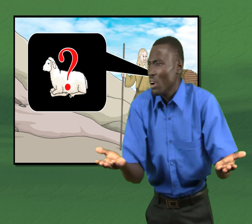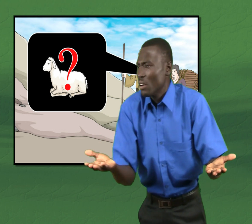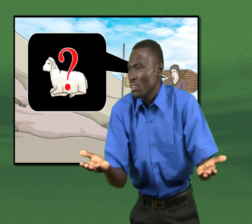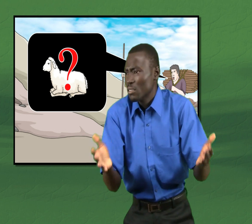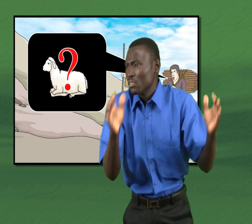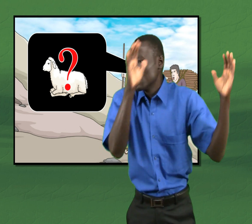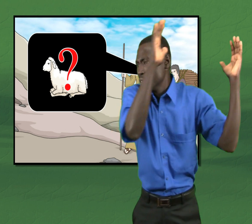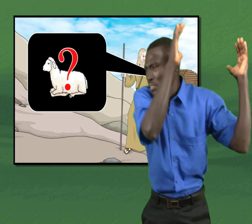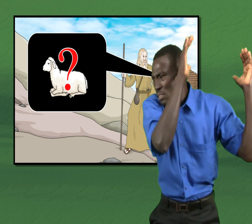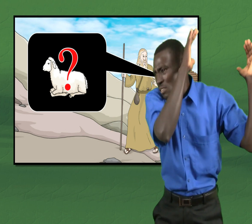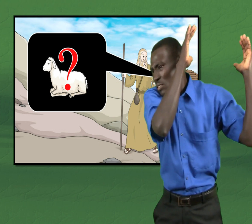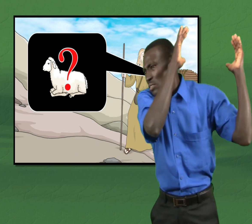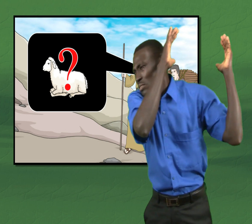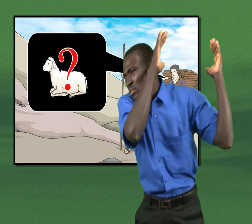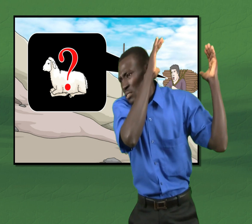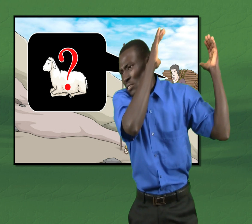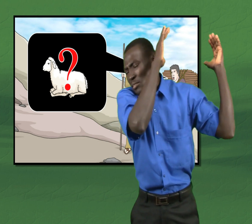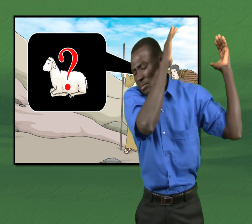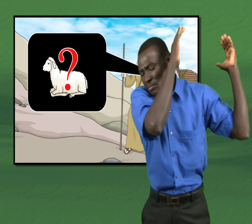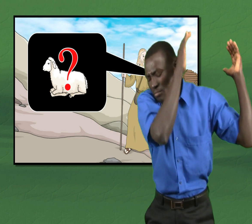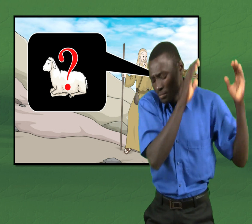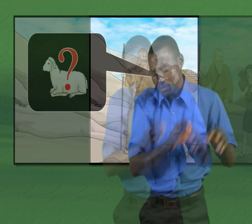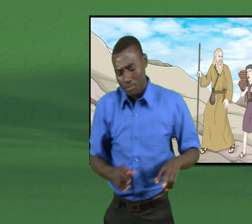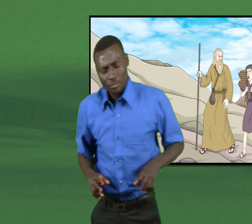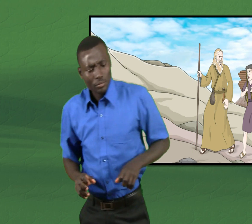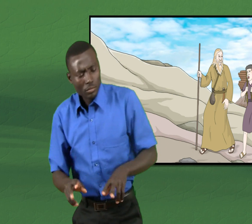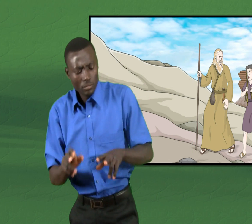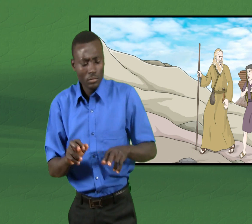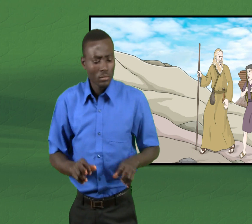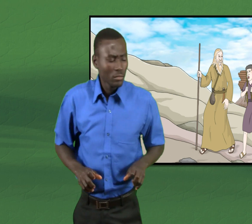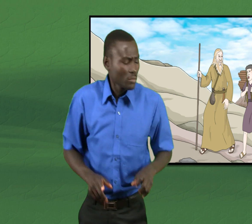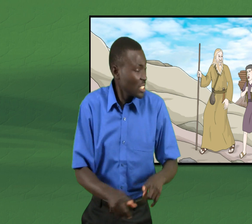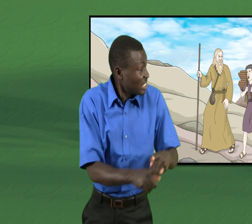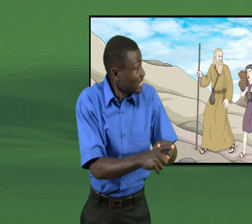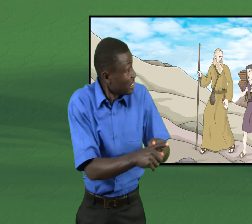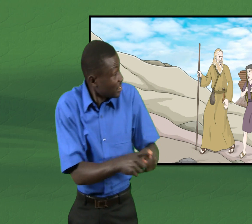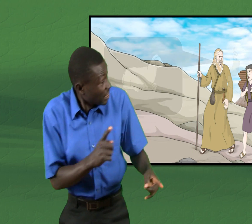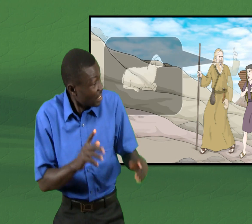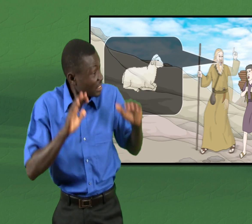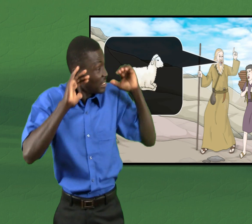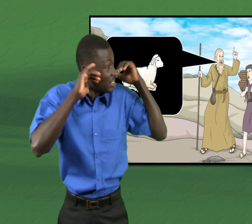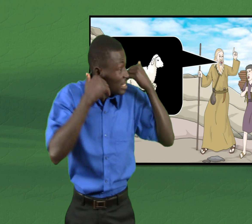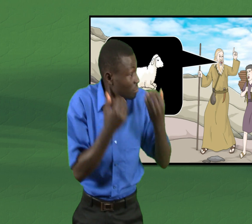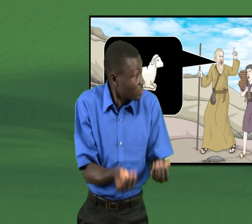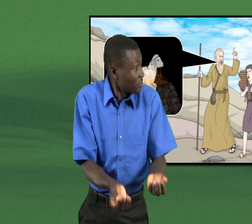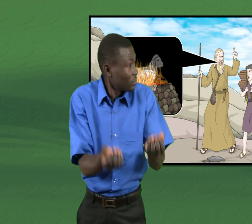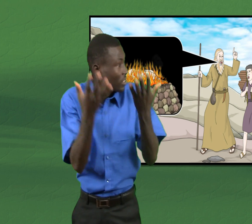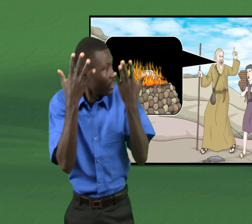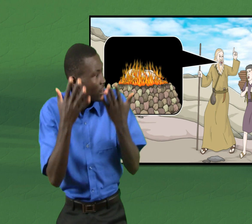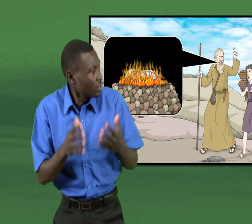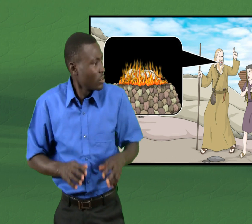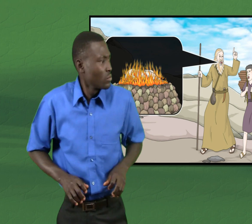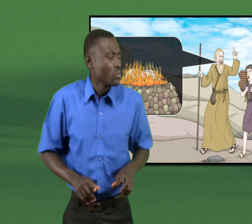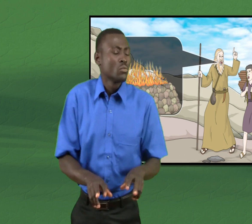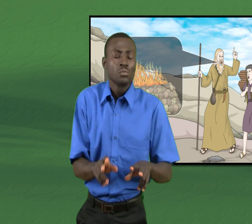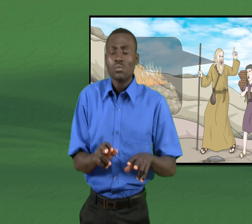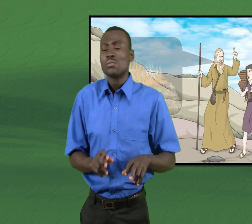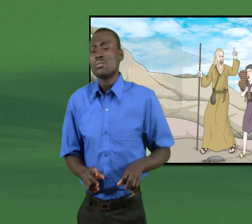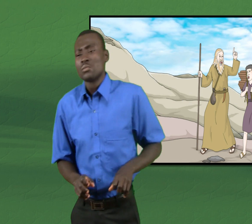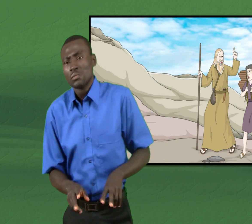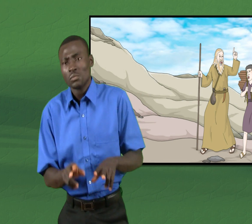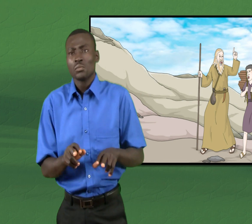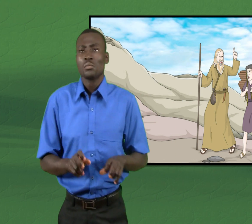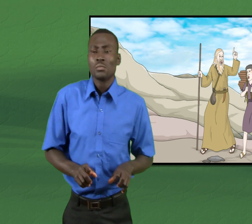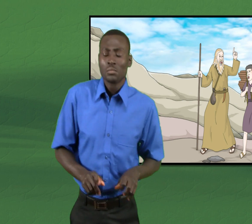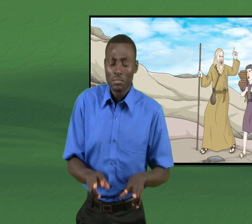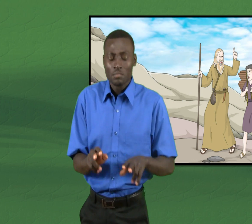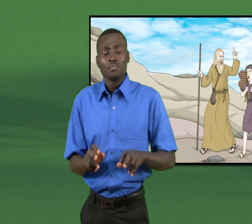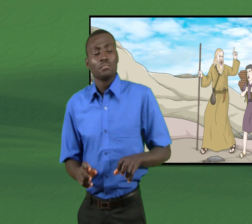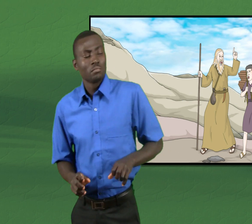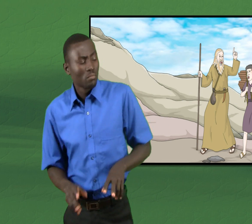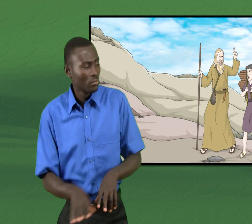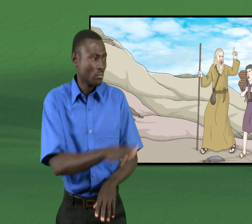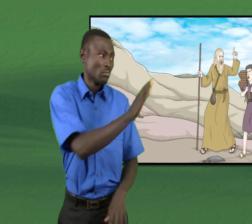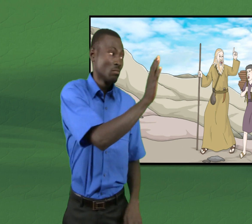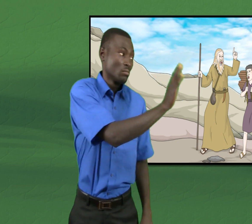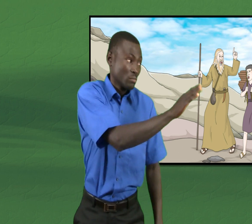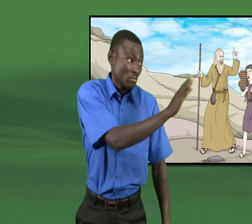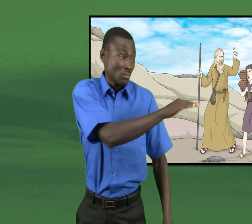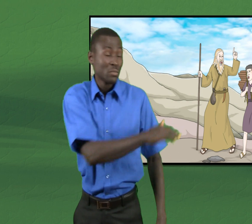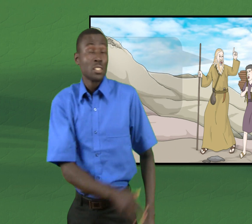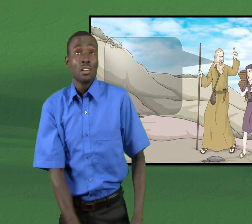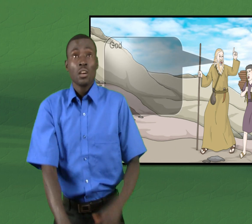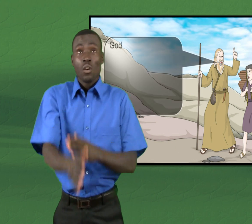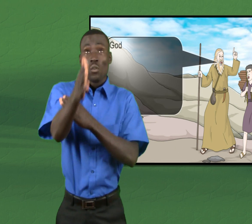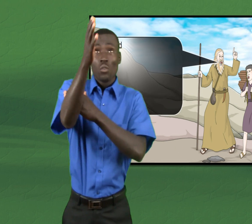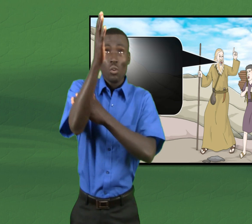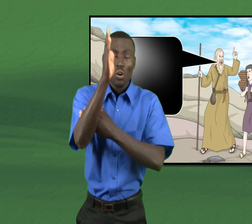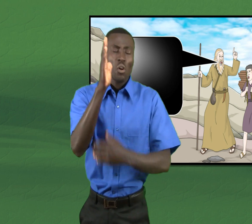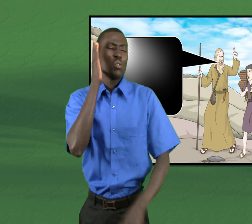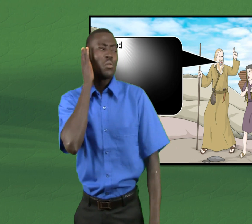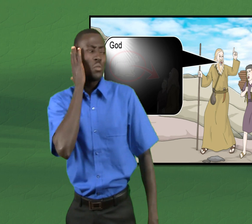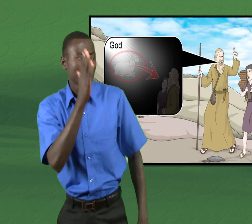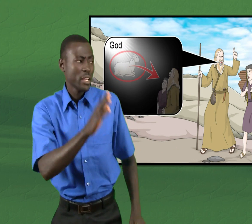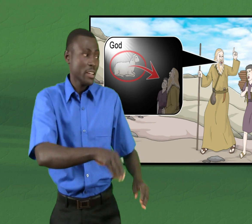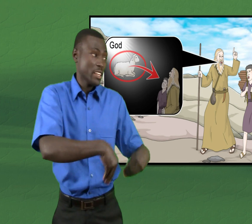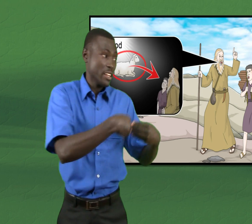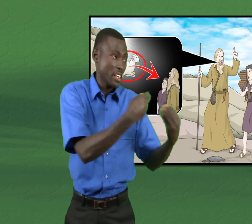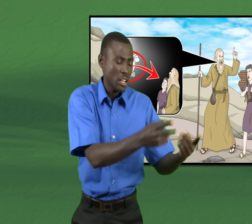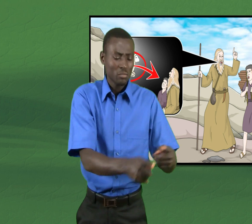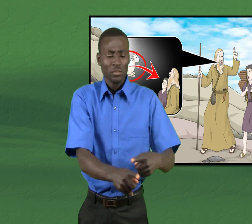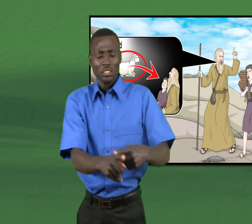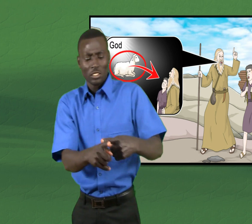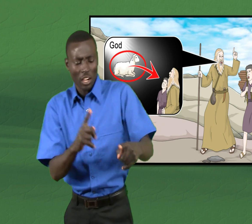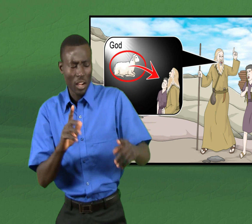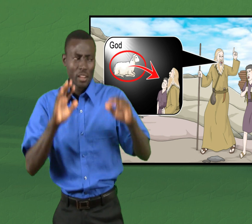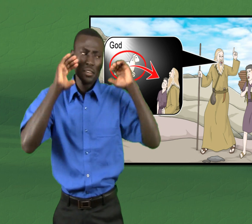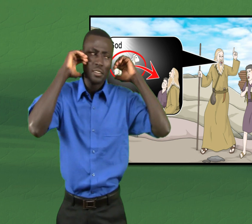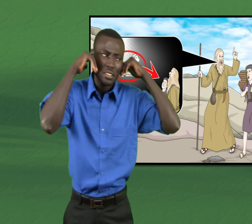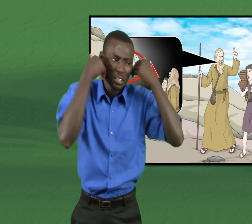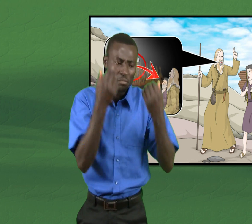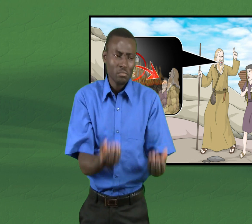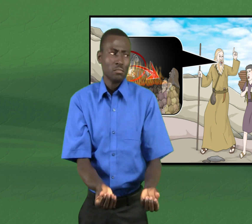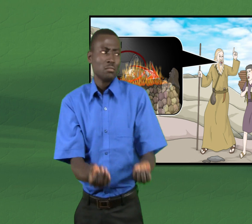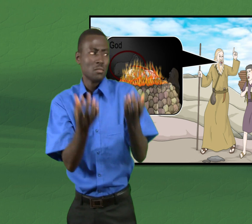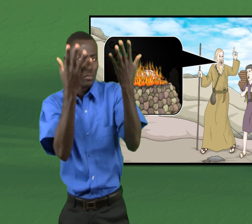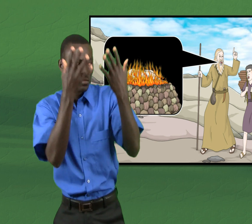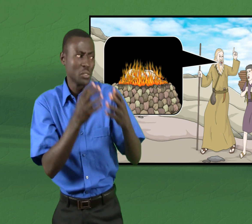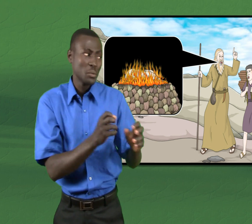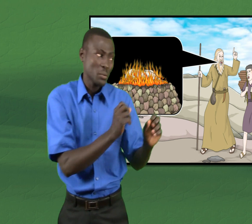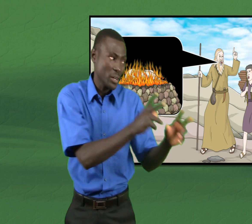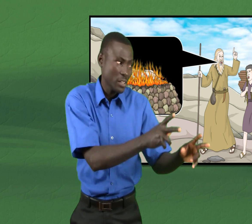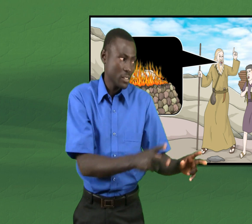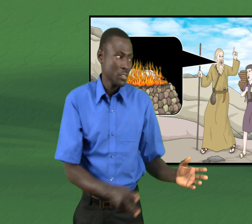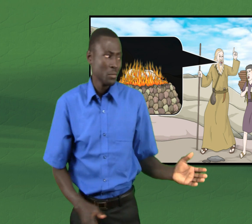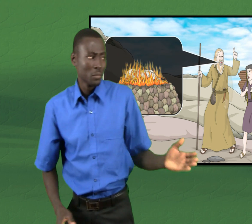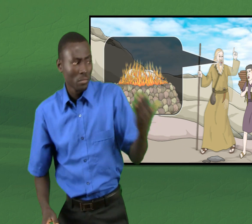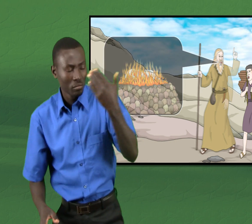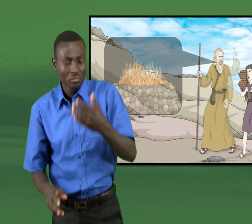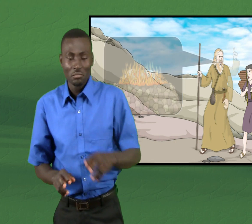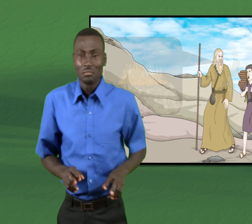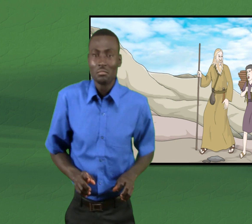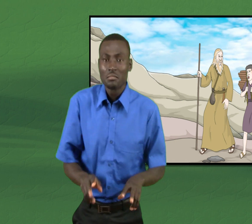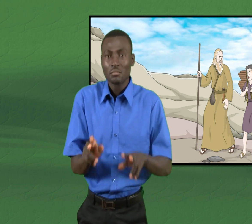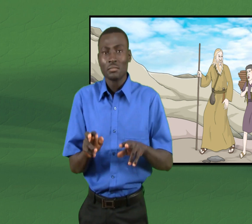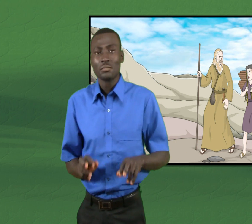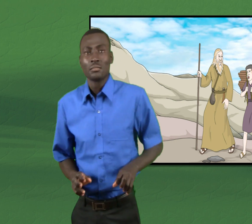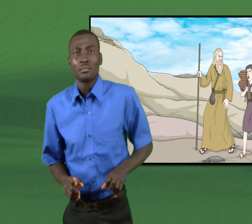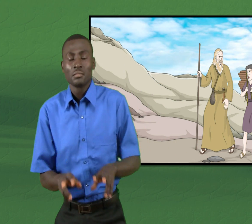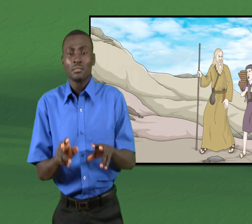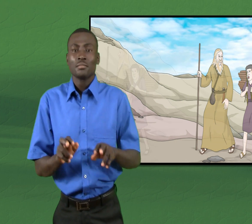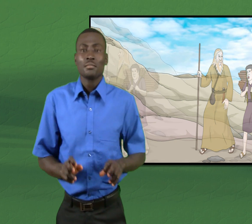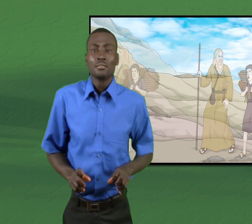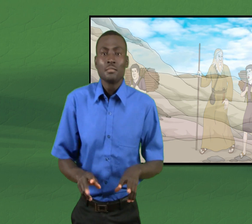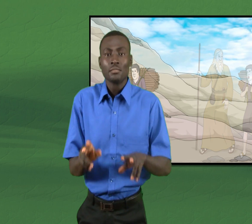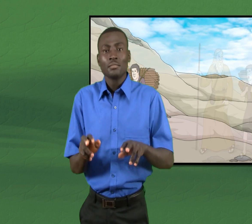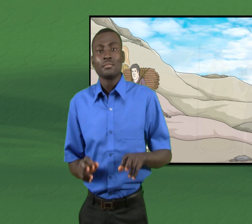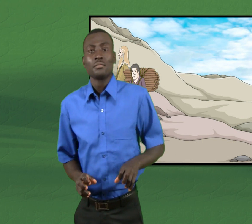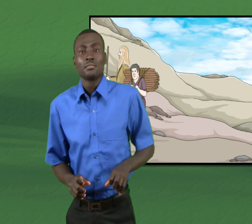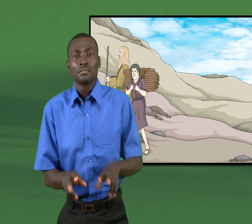Abraham answered, “God Himself will provide the lamb for the burnt offering, my son.”